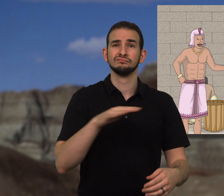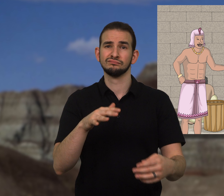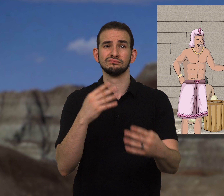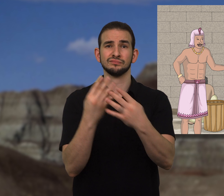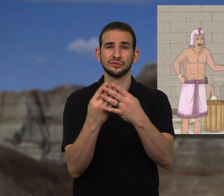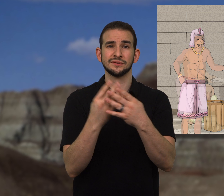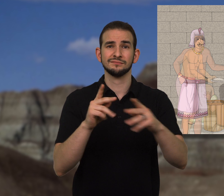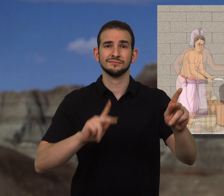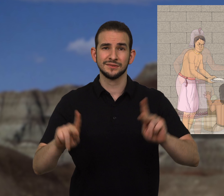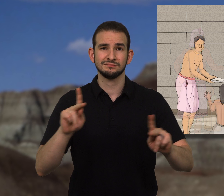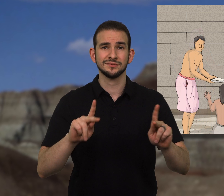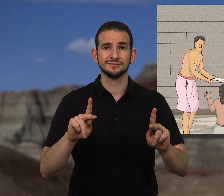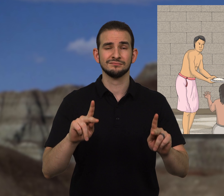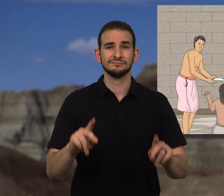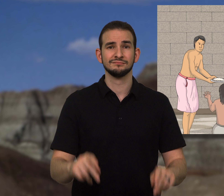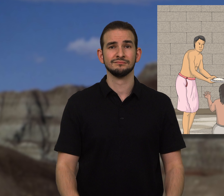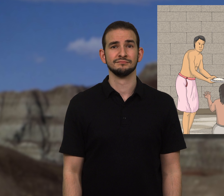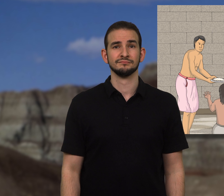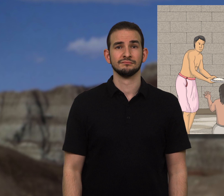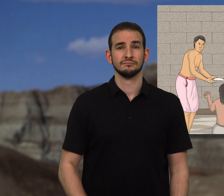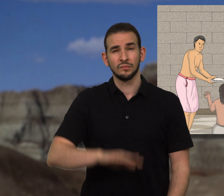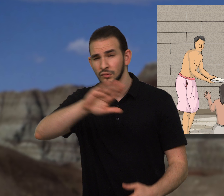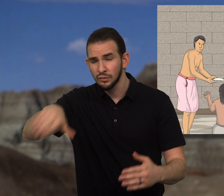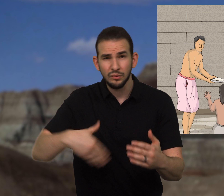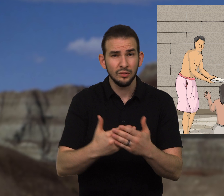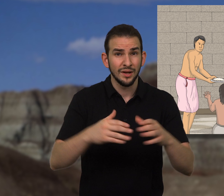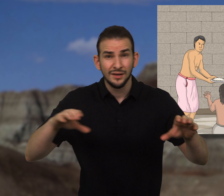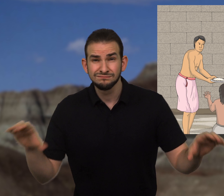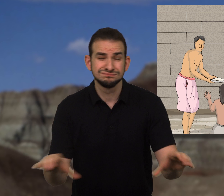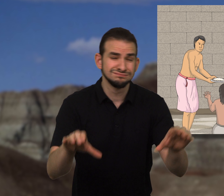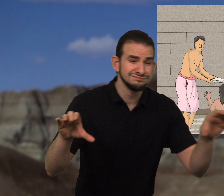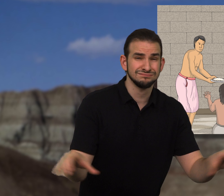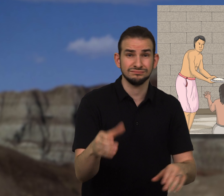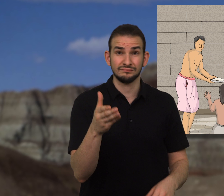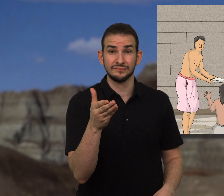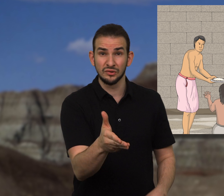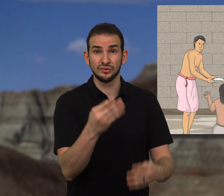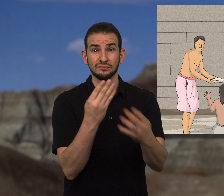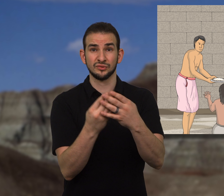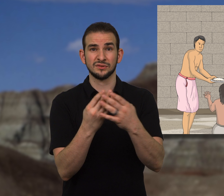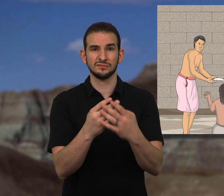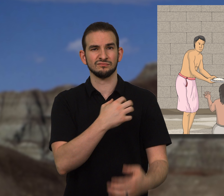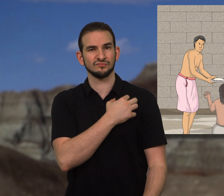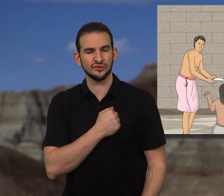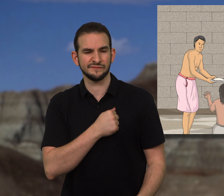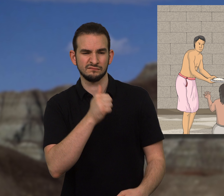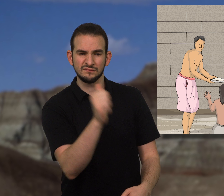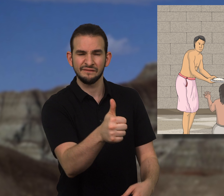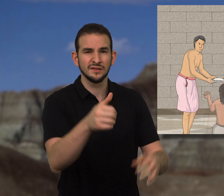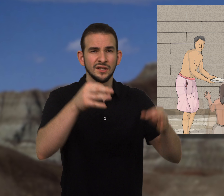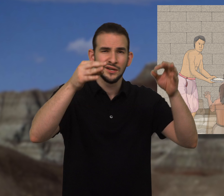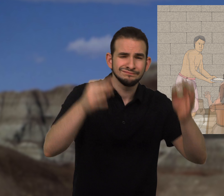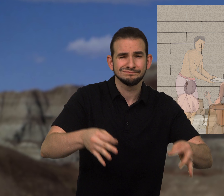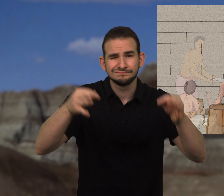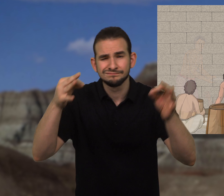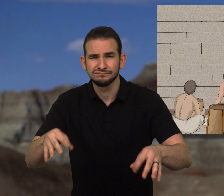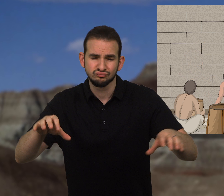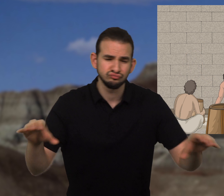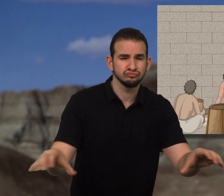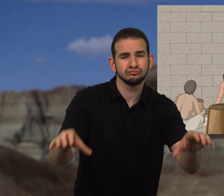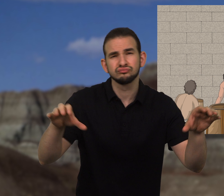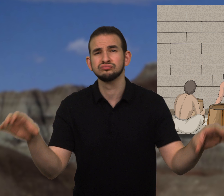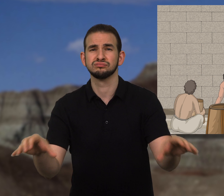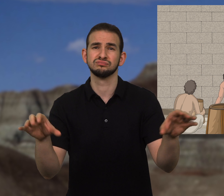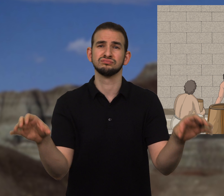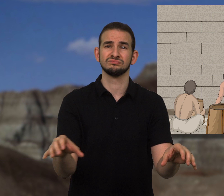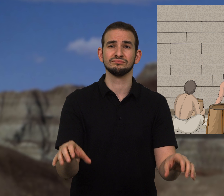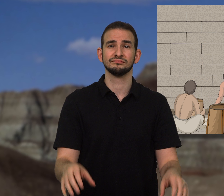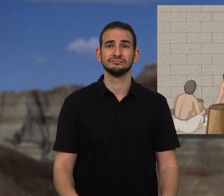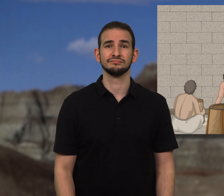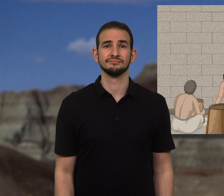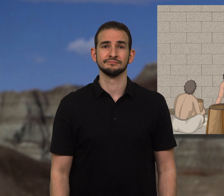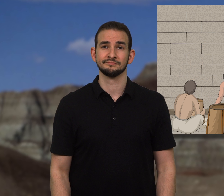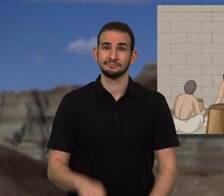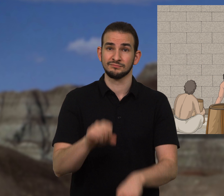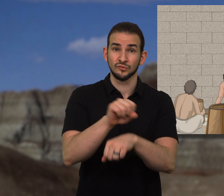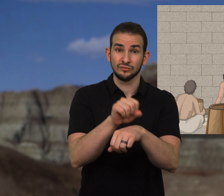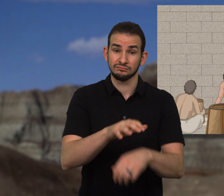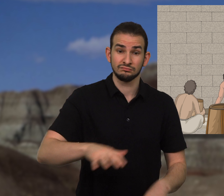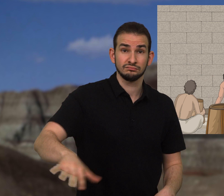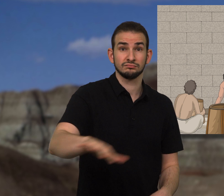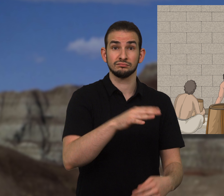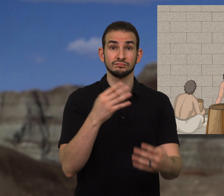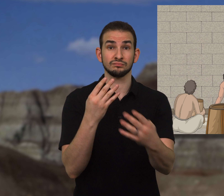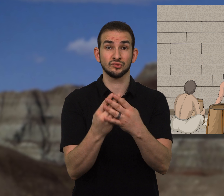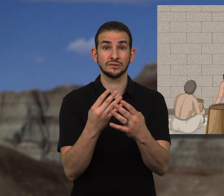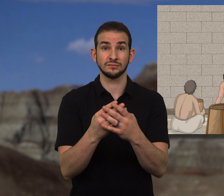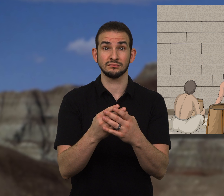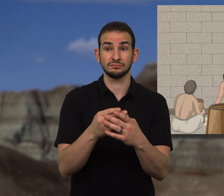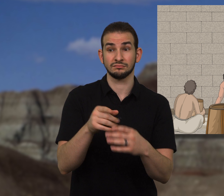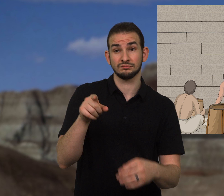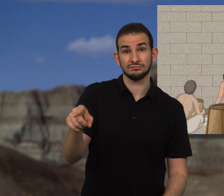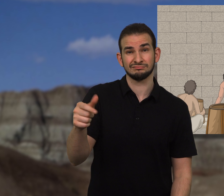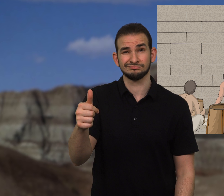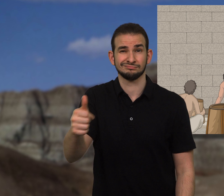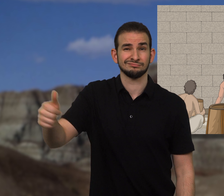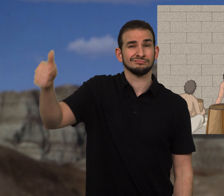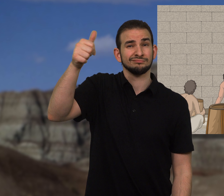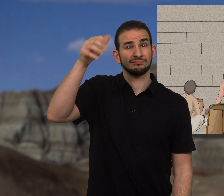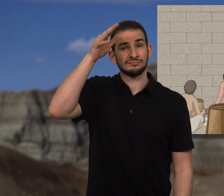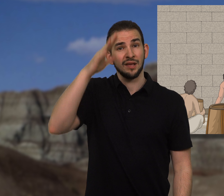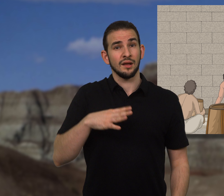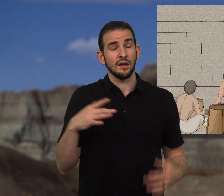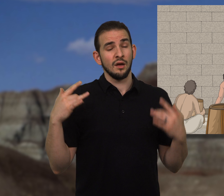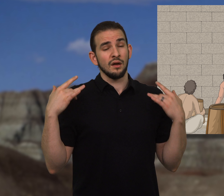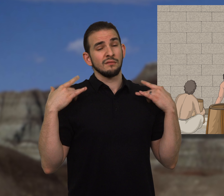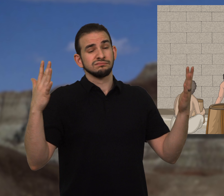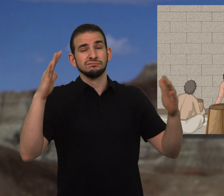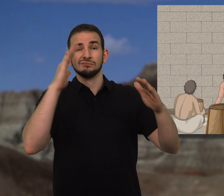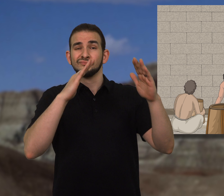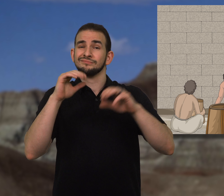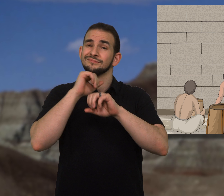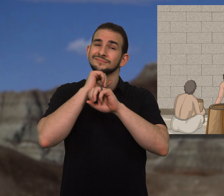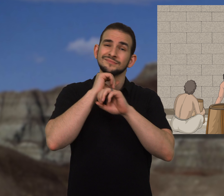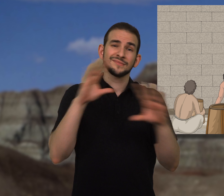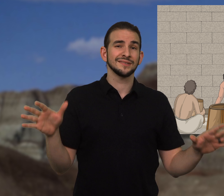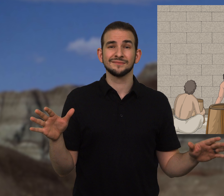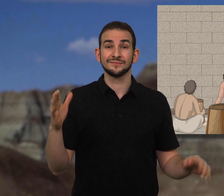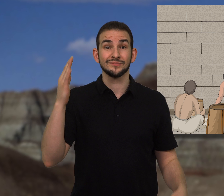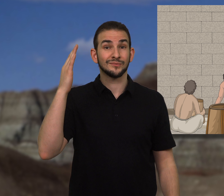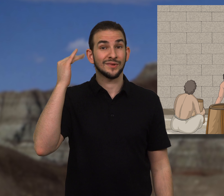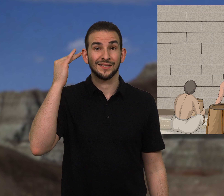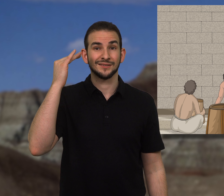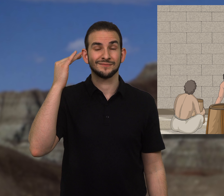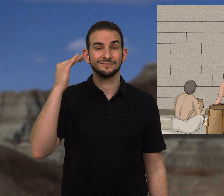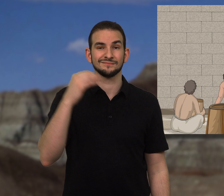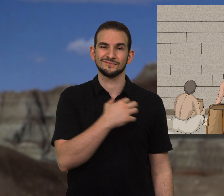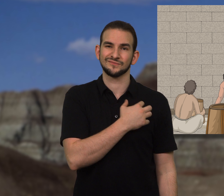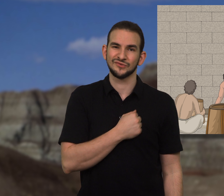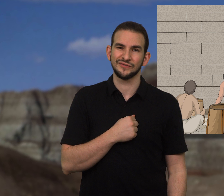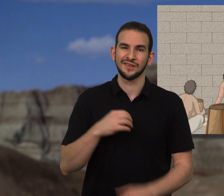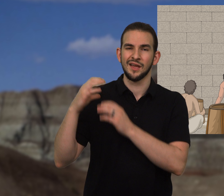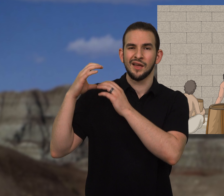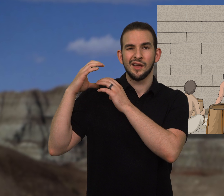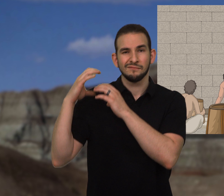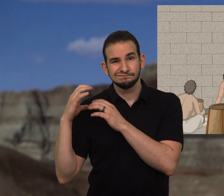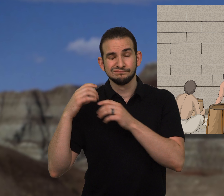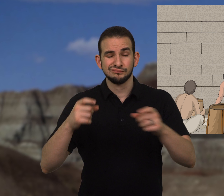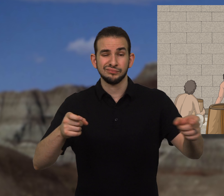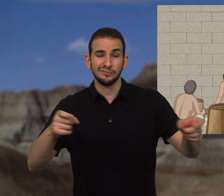And the warden put all the prisoners under Joseph’s care, so that he was responsible for all that was done in the prison.